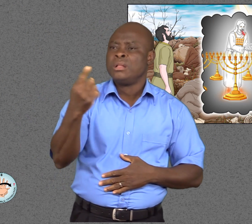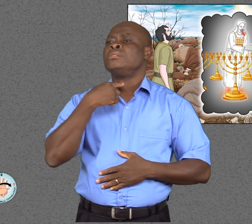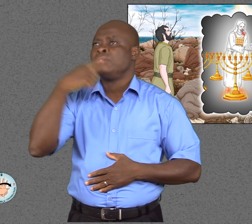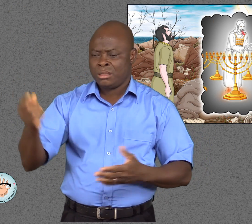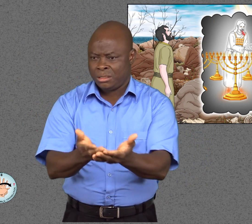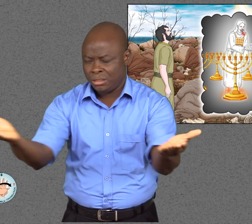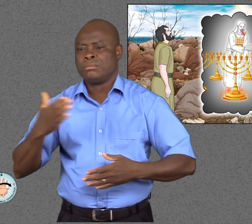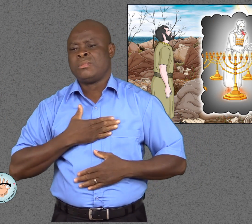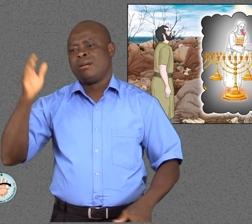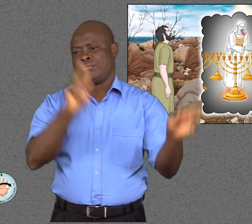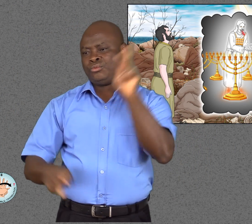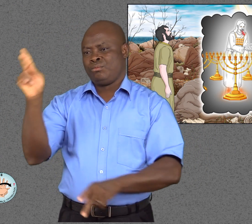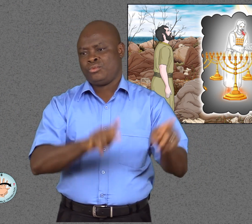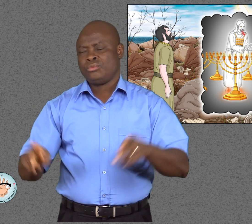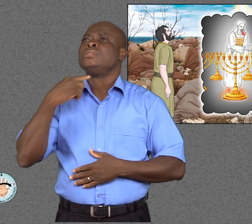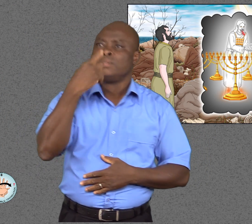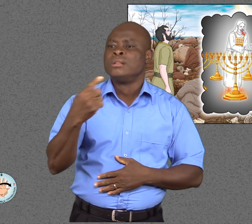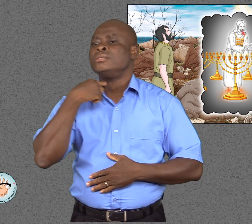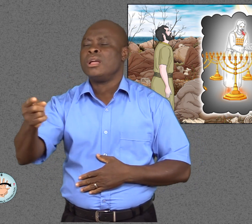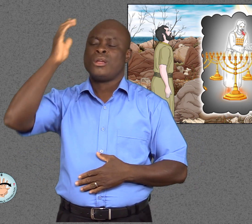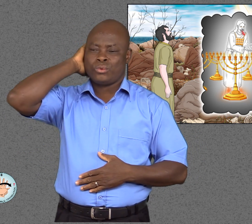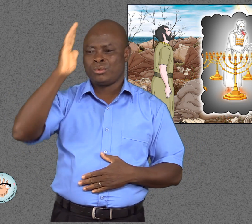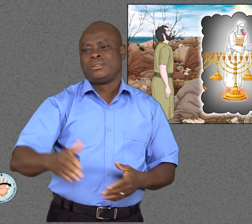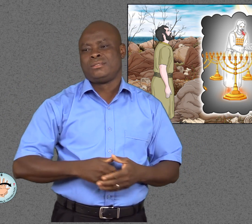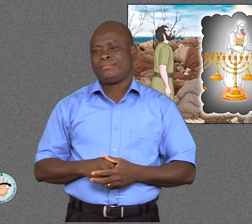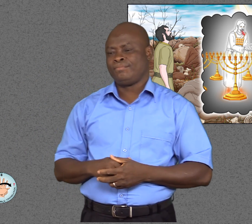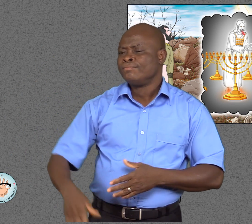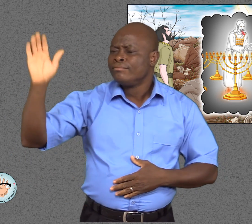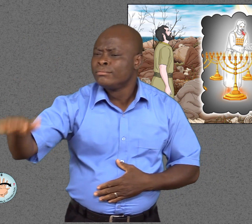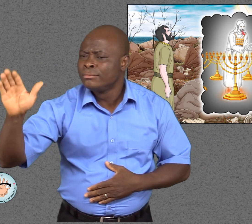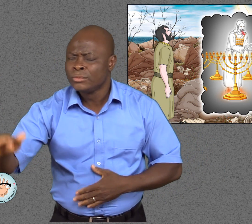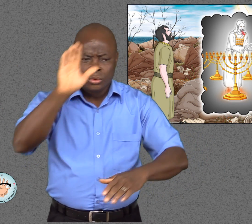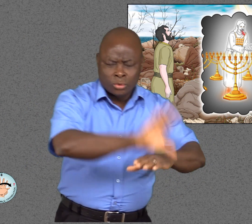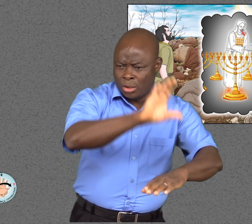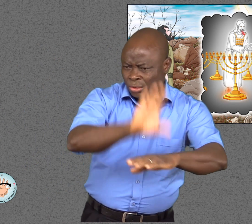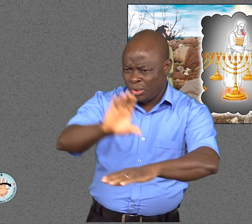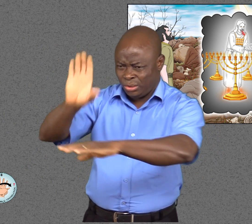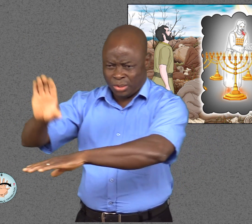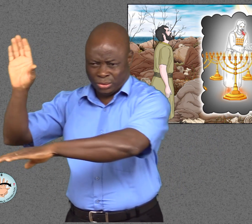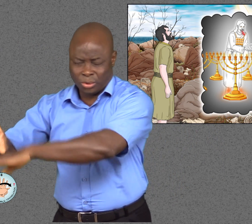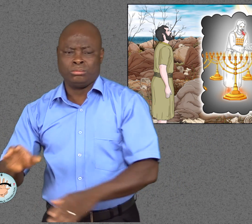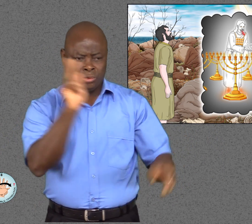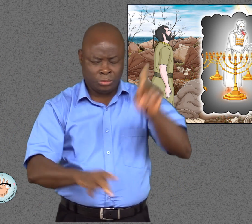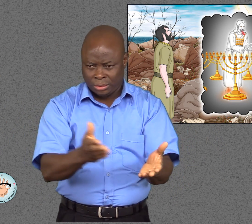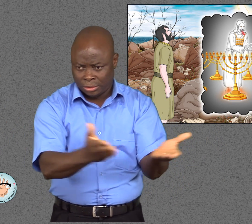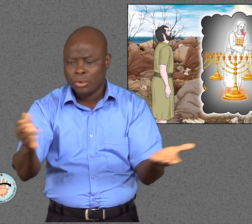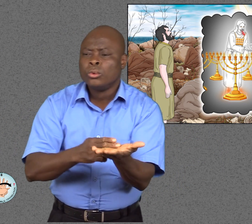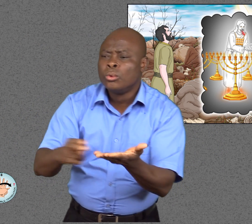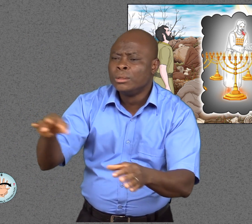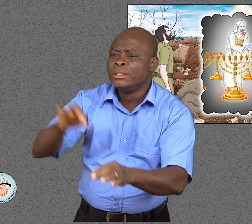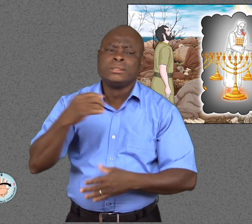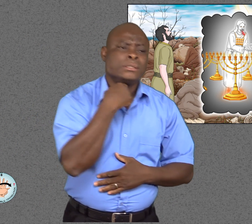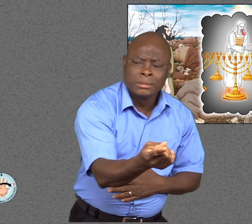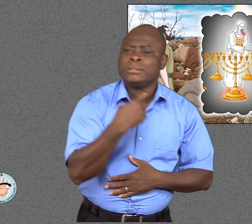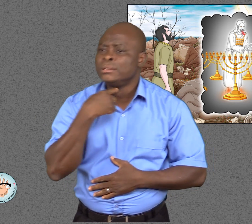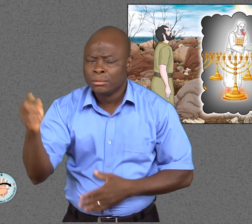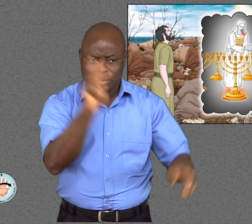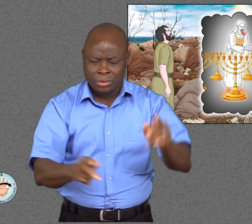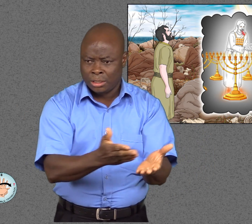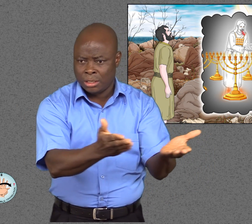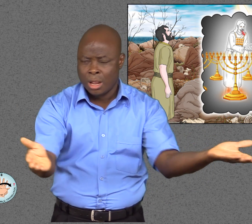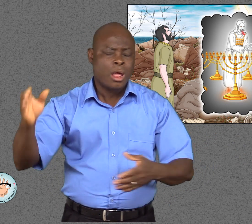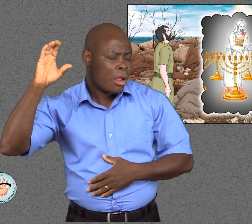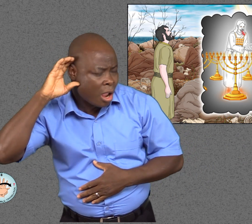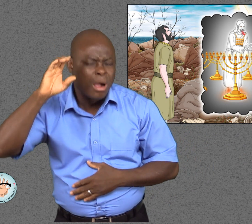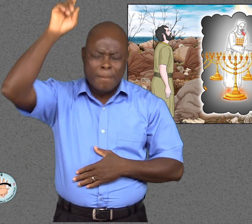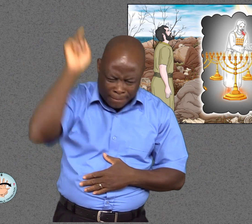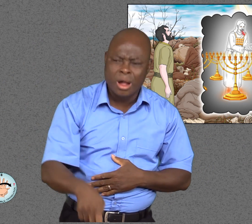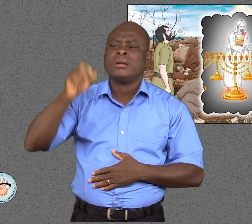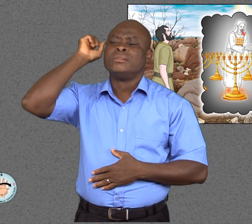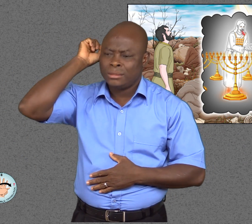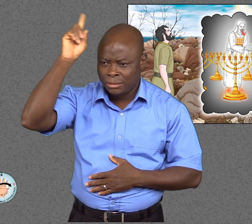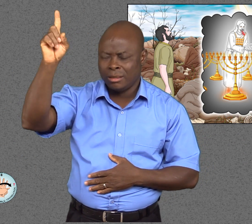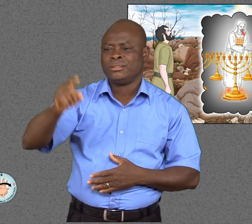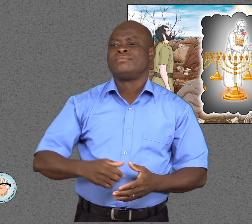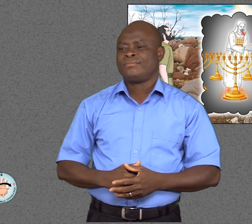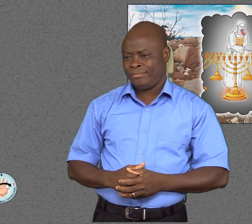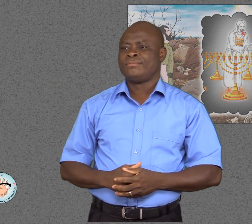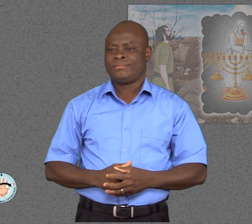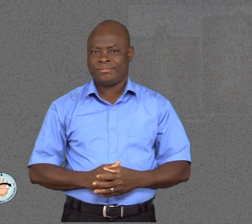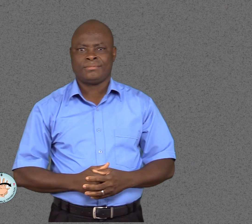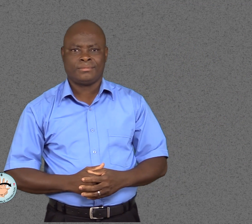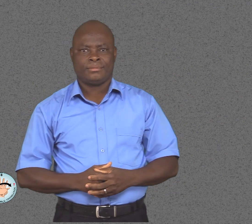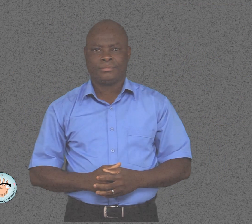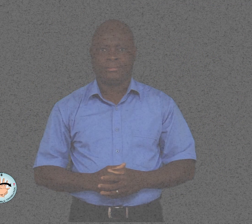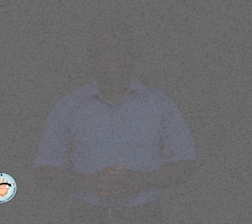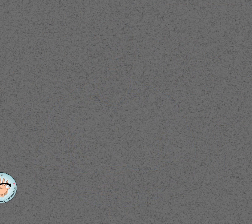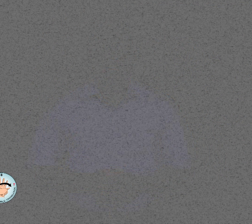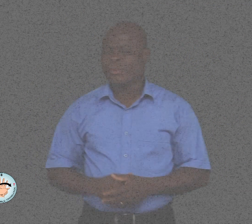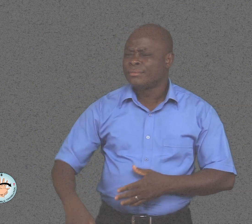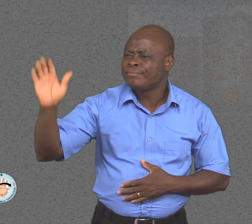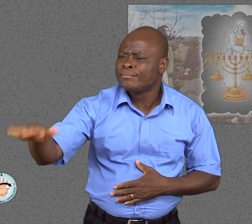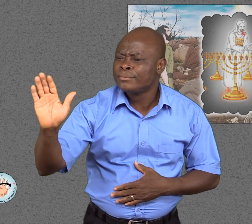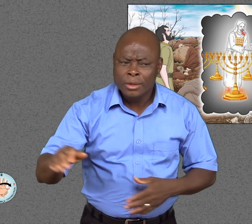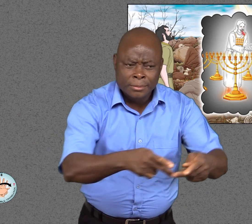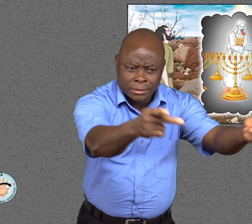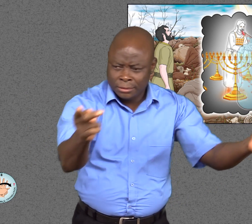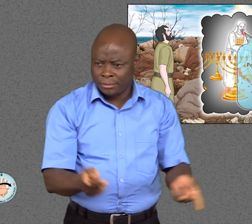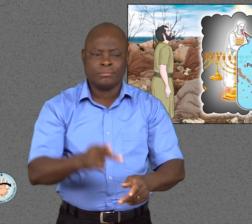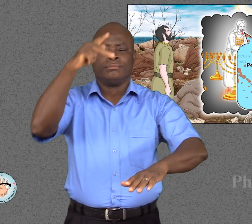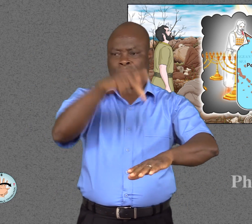He who has an ear, let him hear what the Spirit says to the churches.